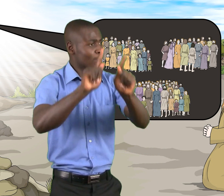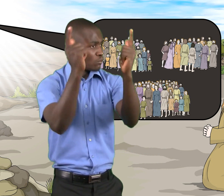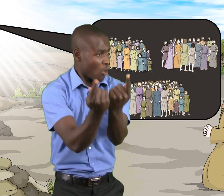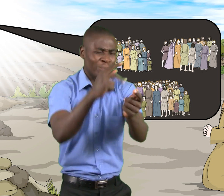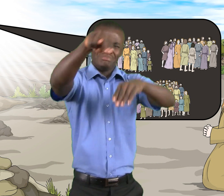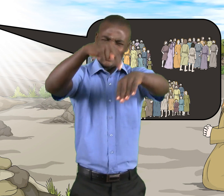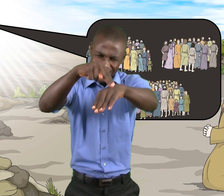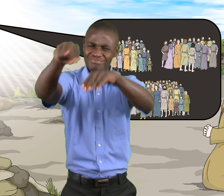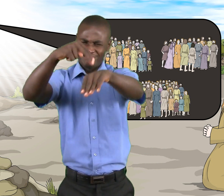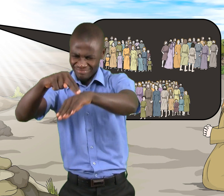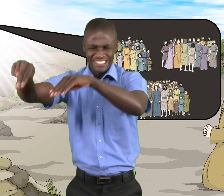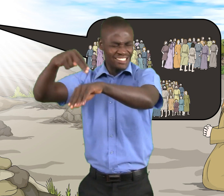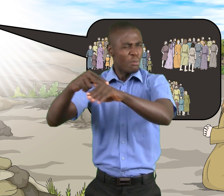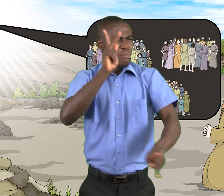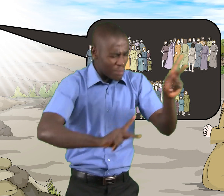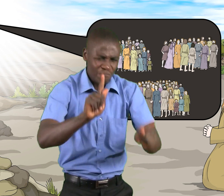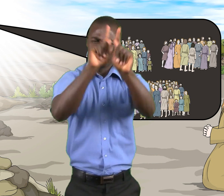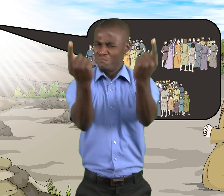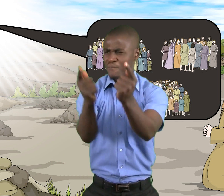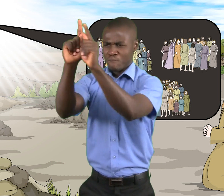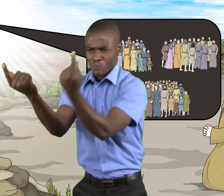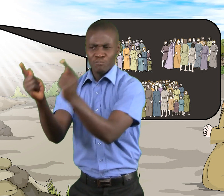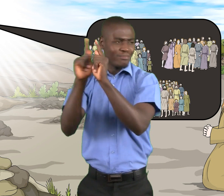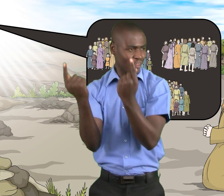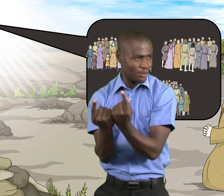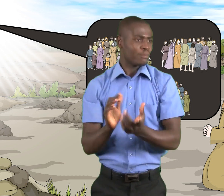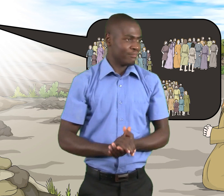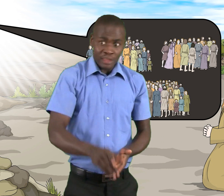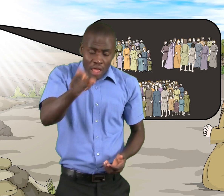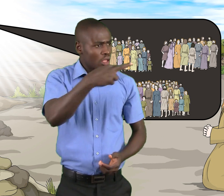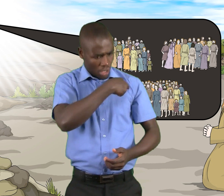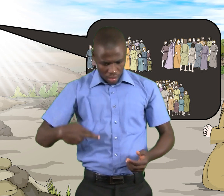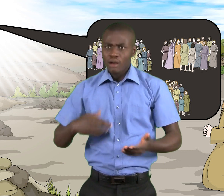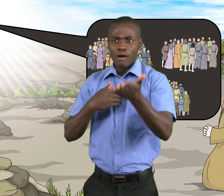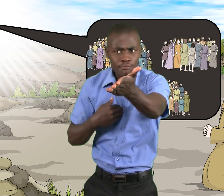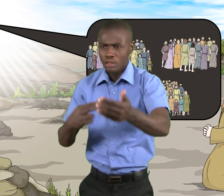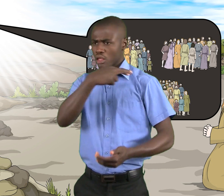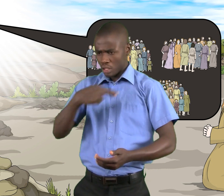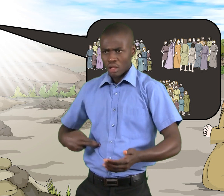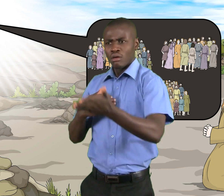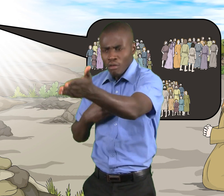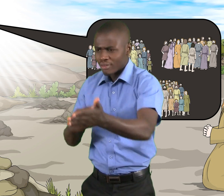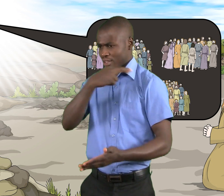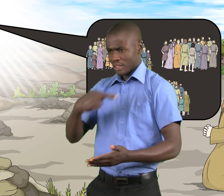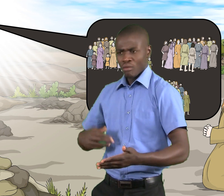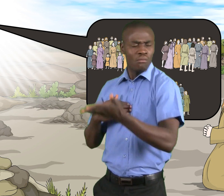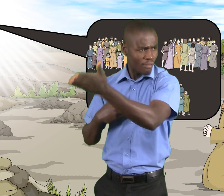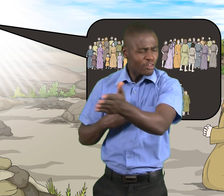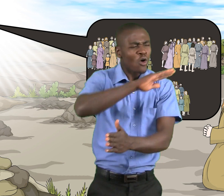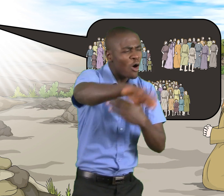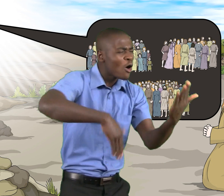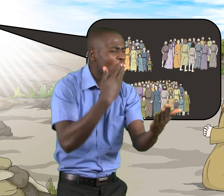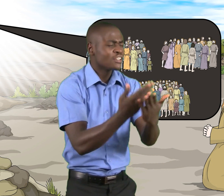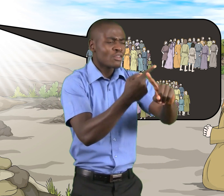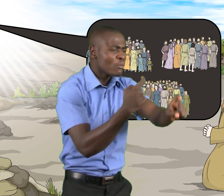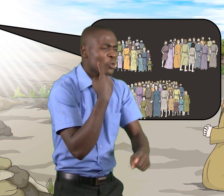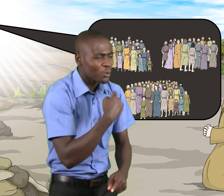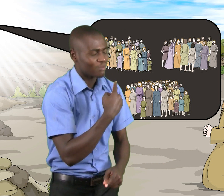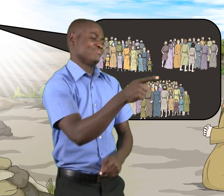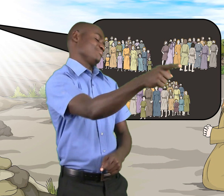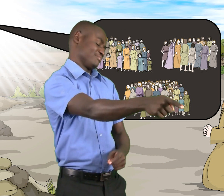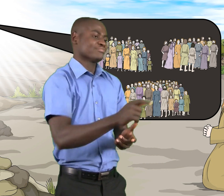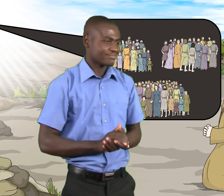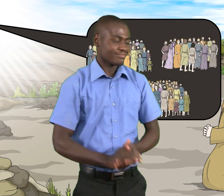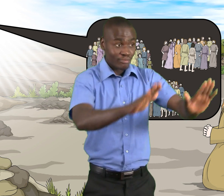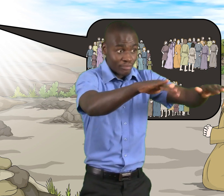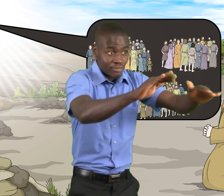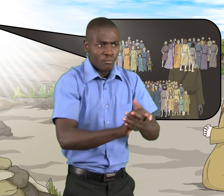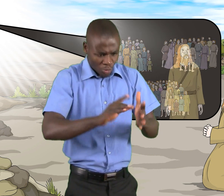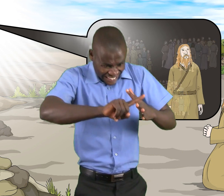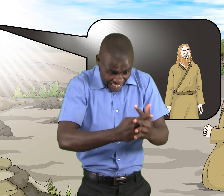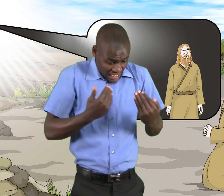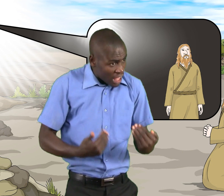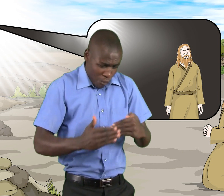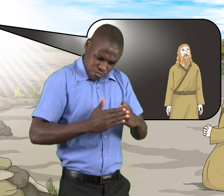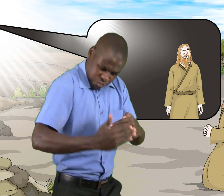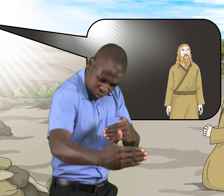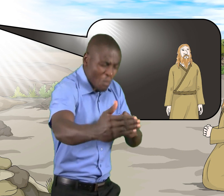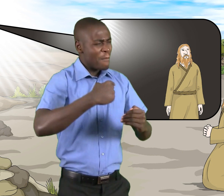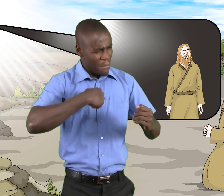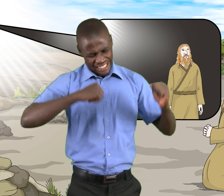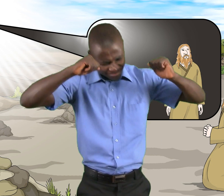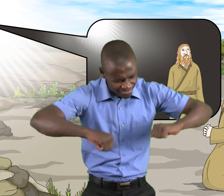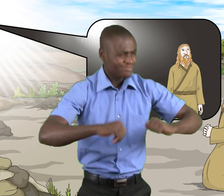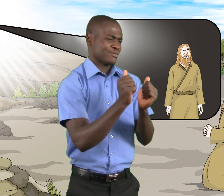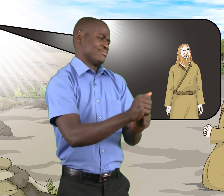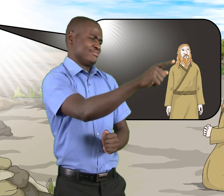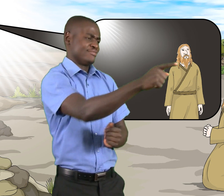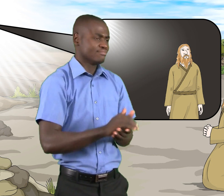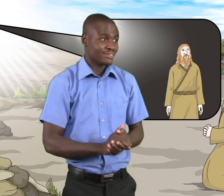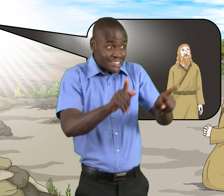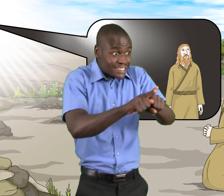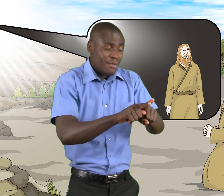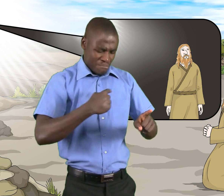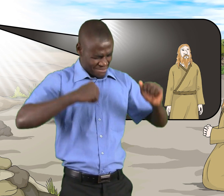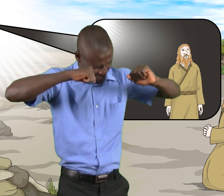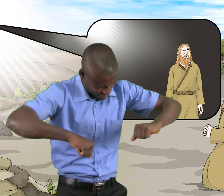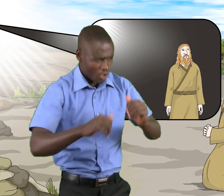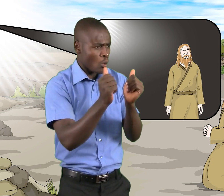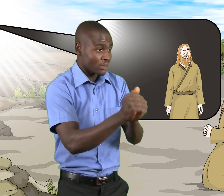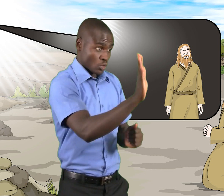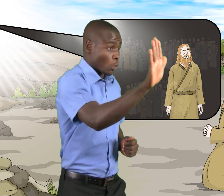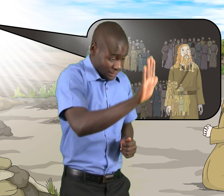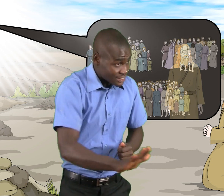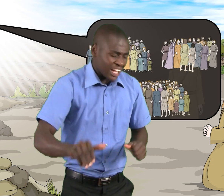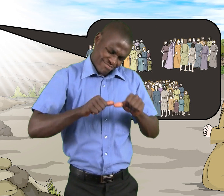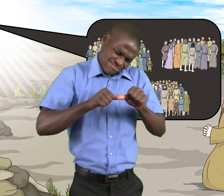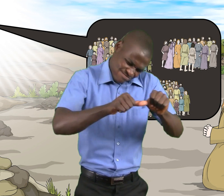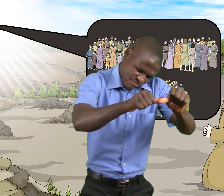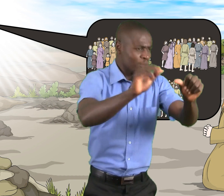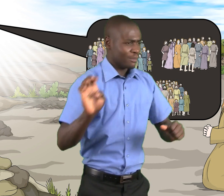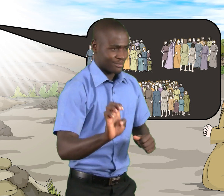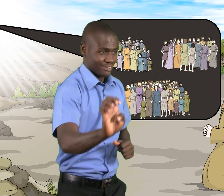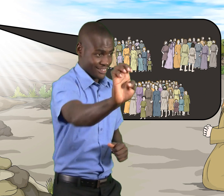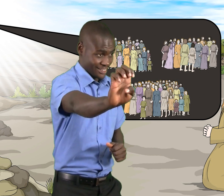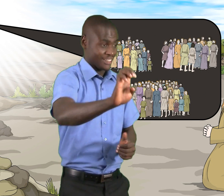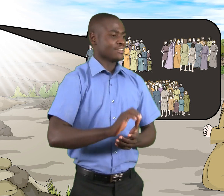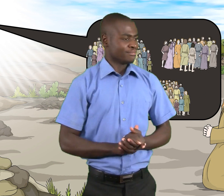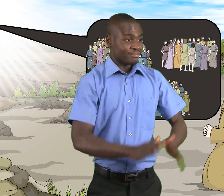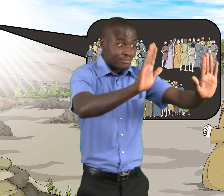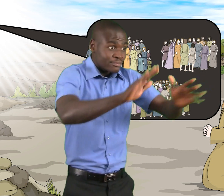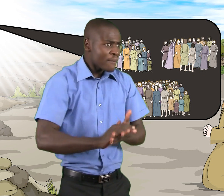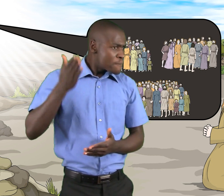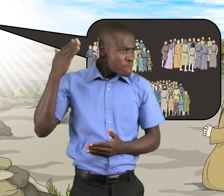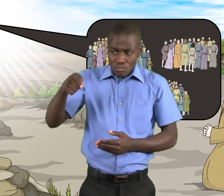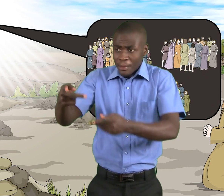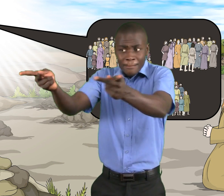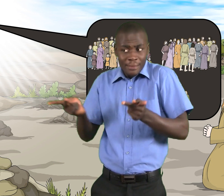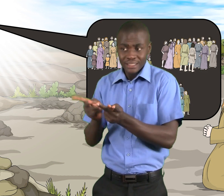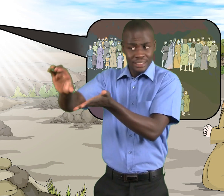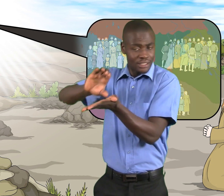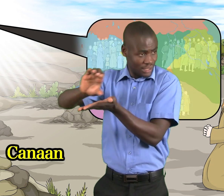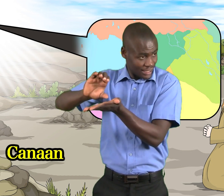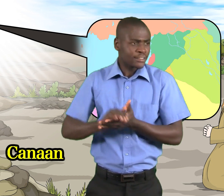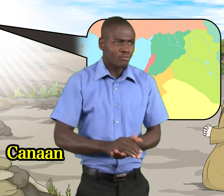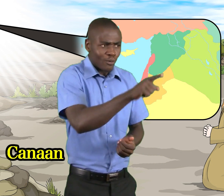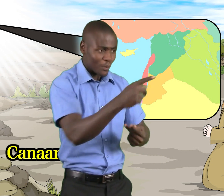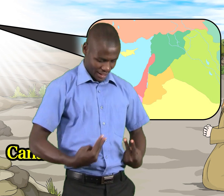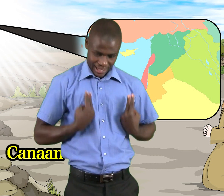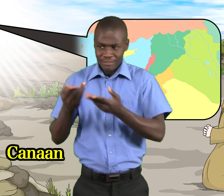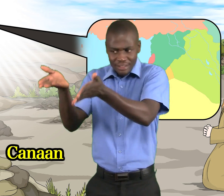I will establish My covenant as an everlasting covenant between Me and you and your descendants after you, to be your God and the God of your descendants after you.